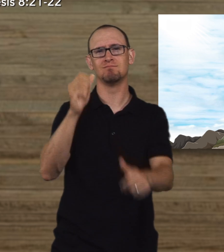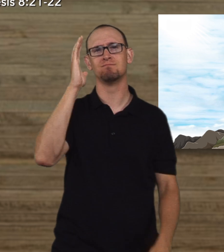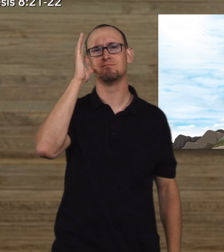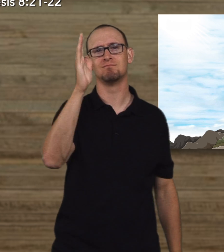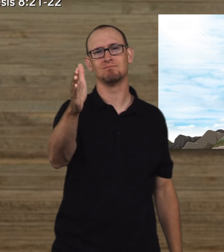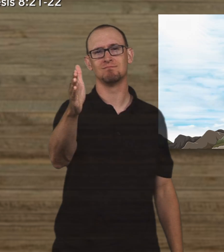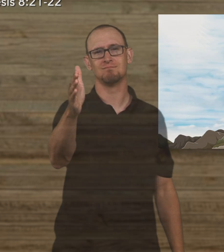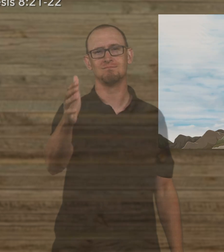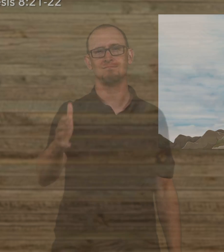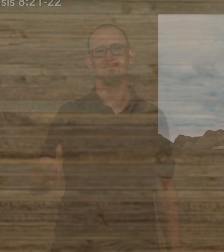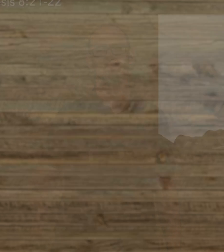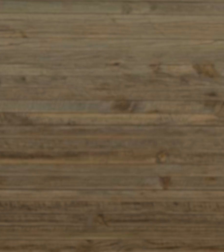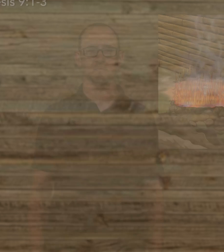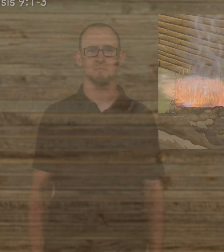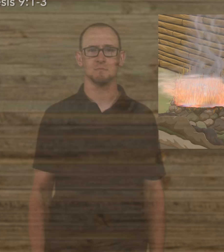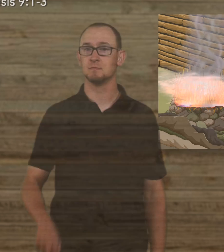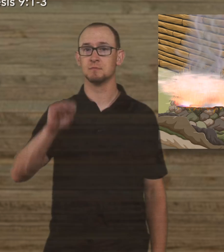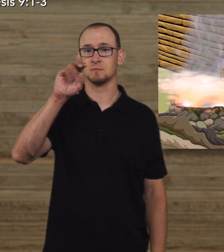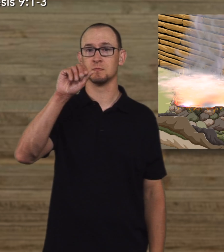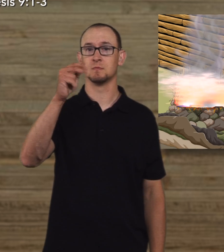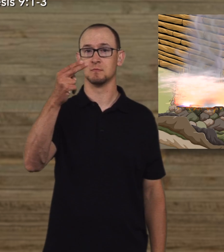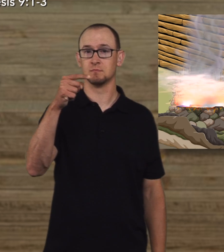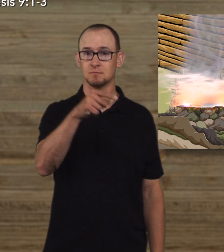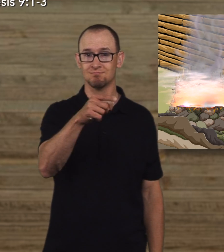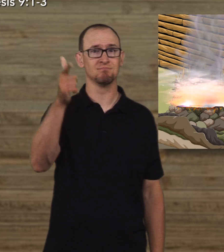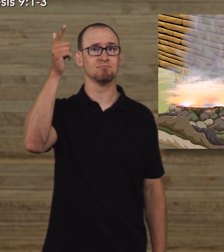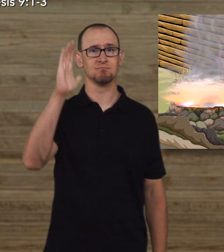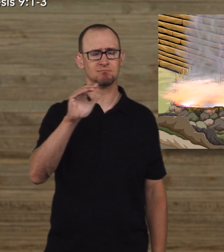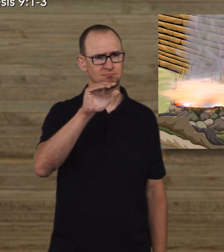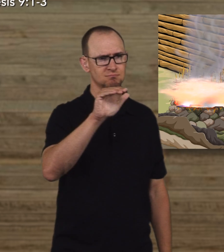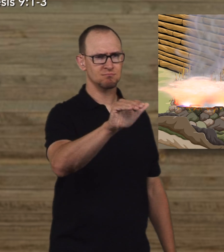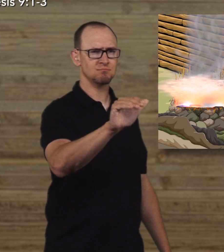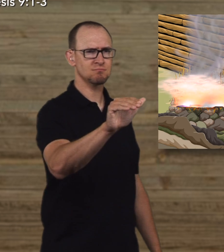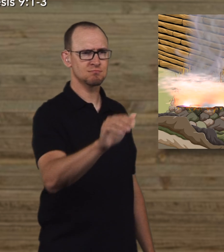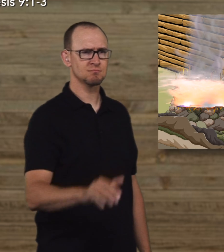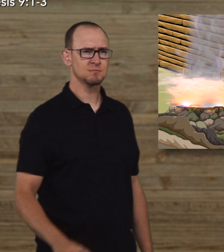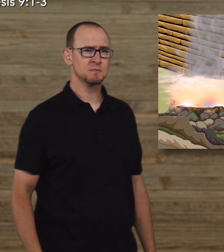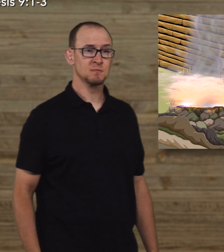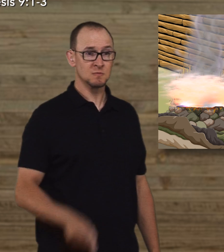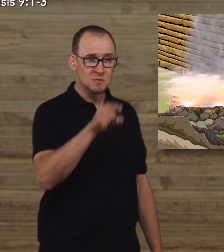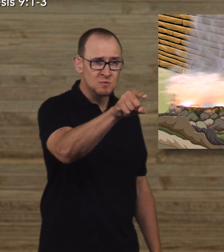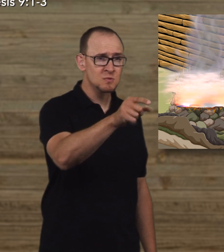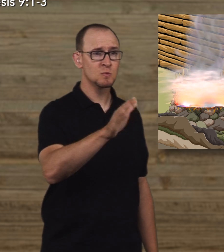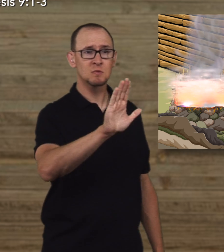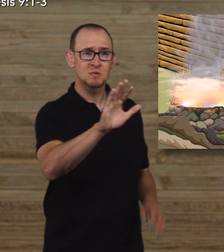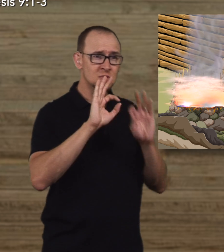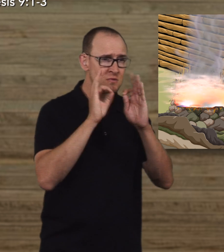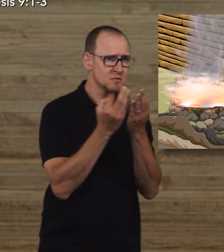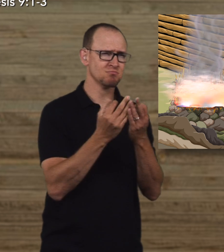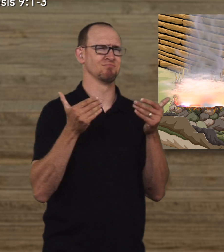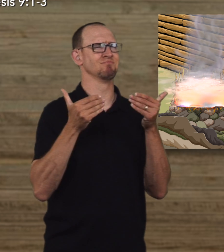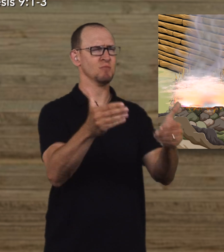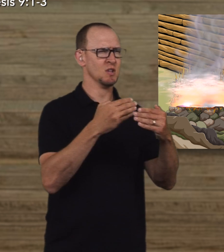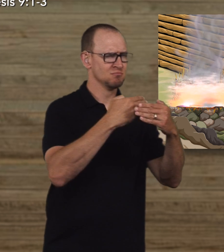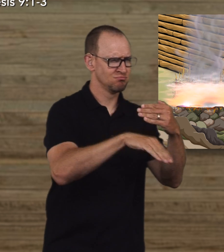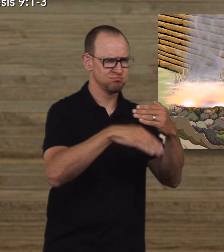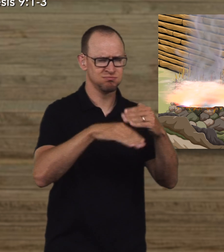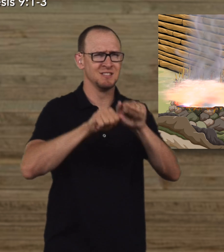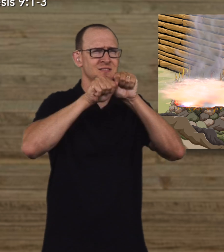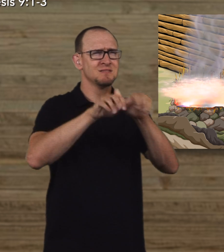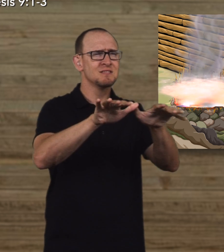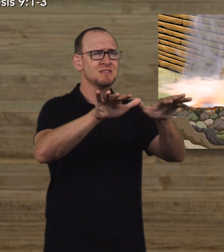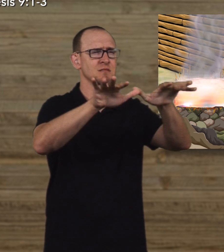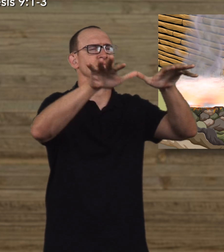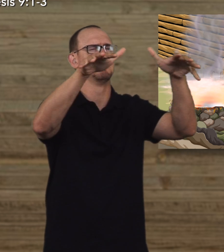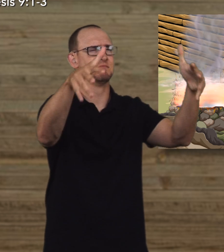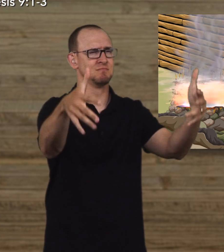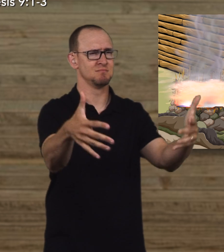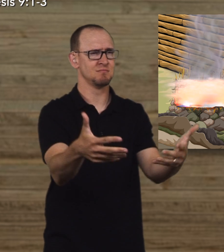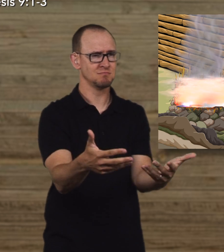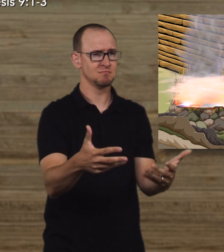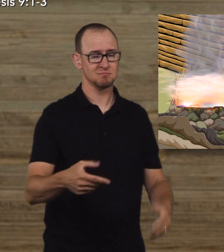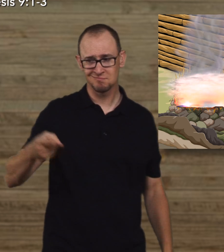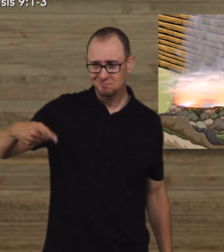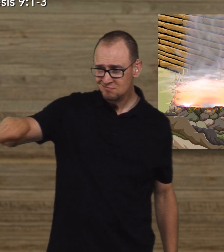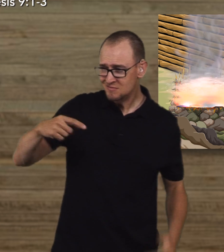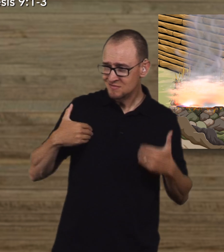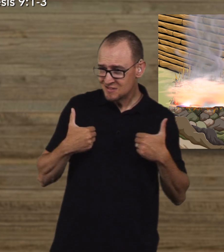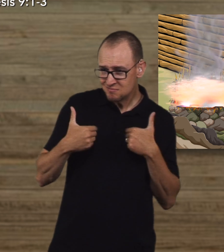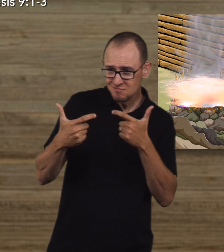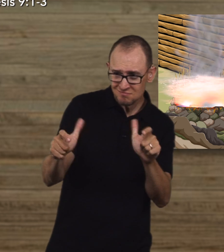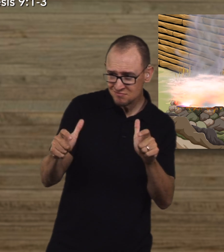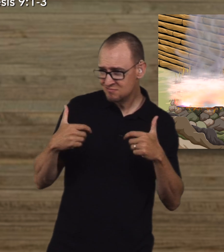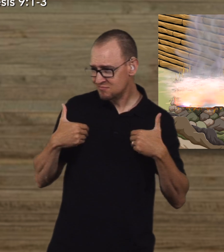And God blessed Noah and his sons and said to them, “Be fruitful and multiply and fill the earth.